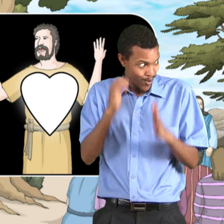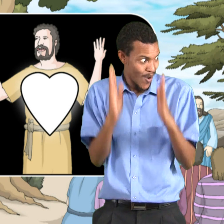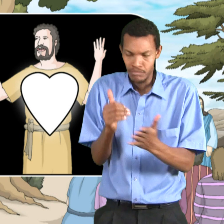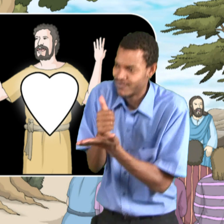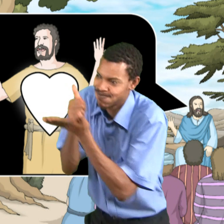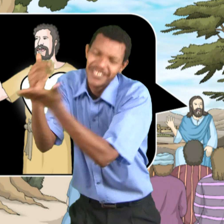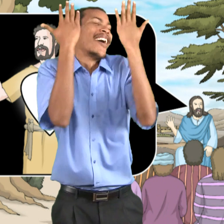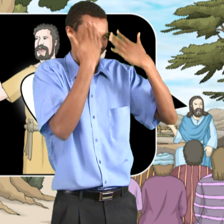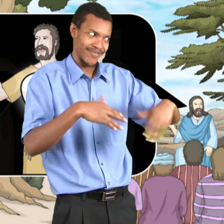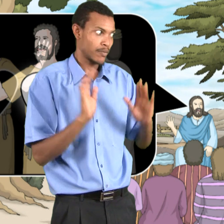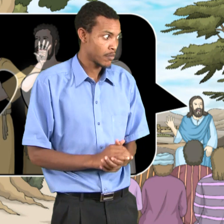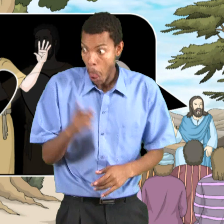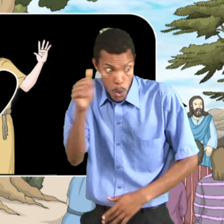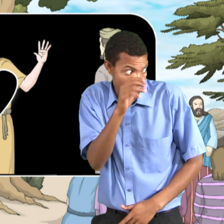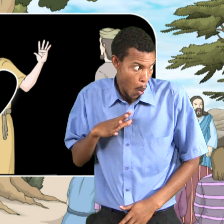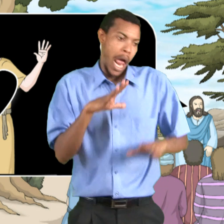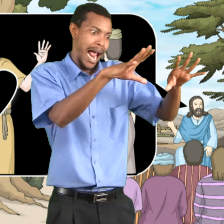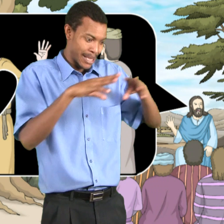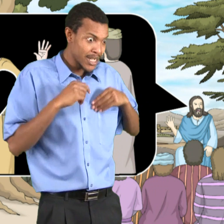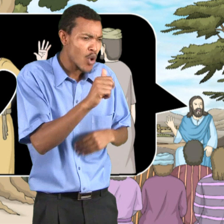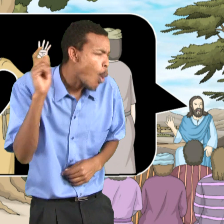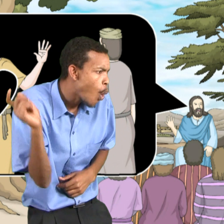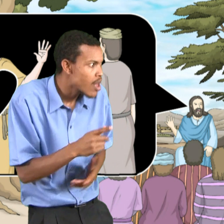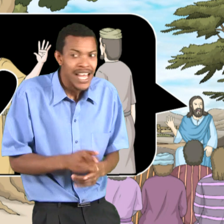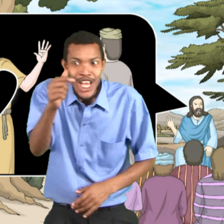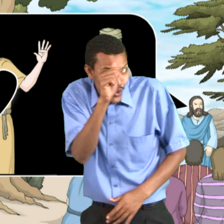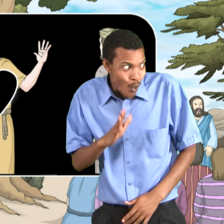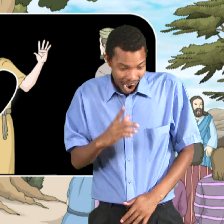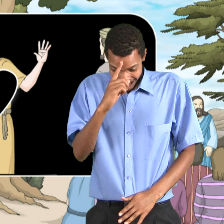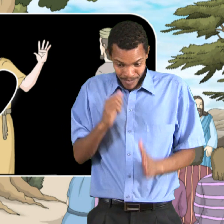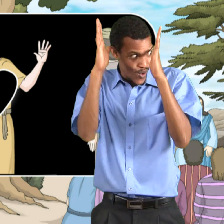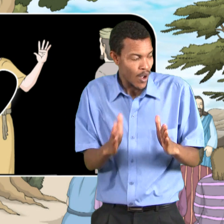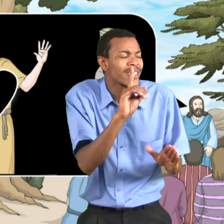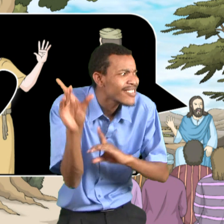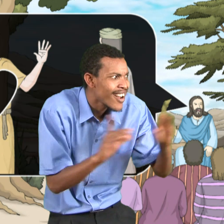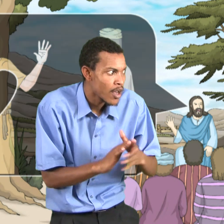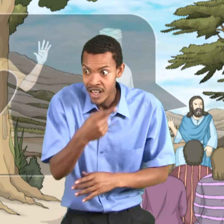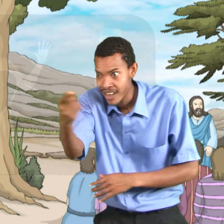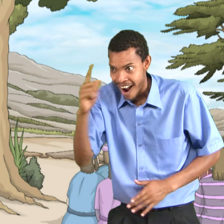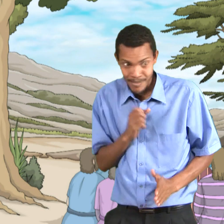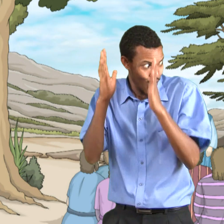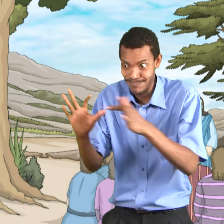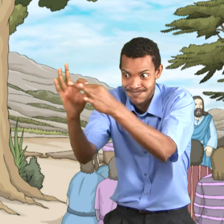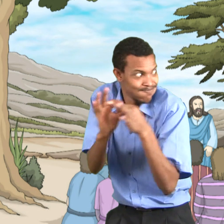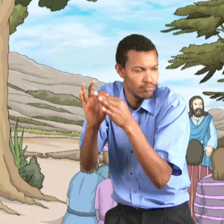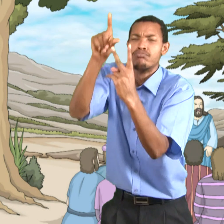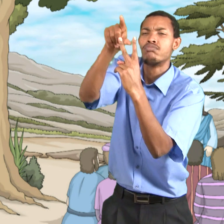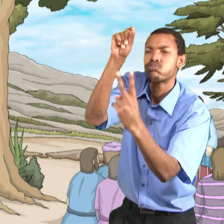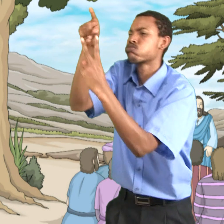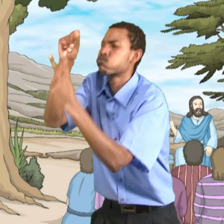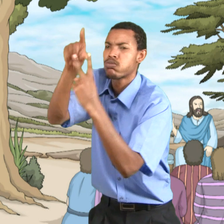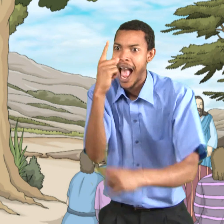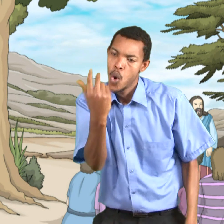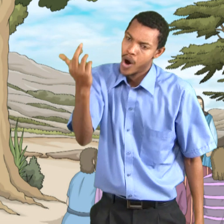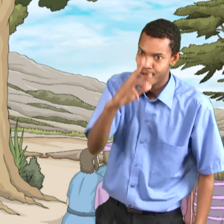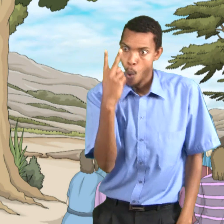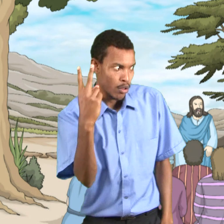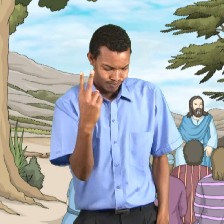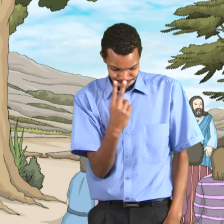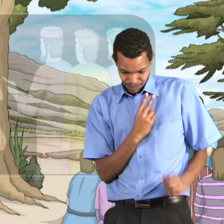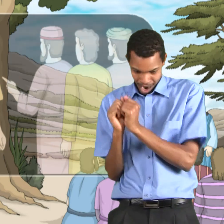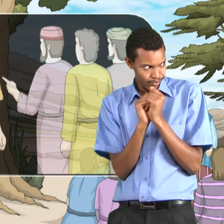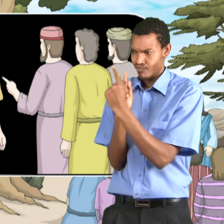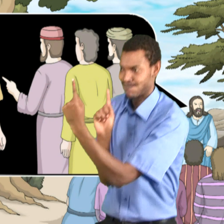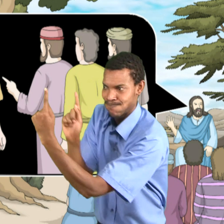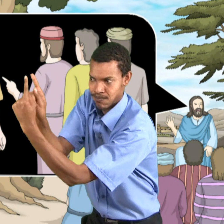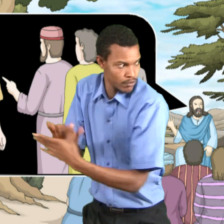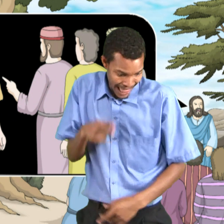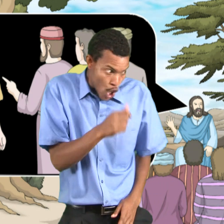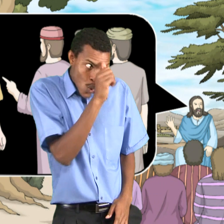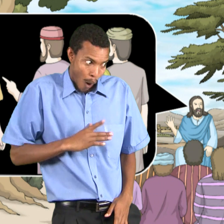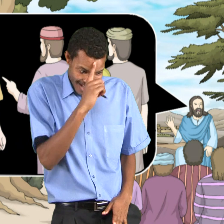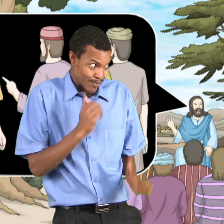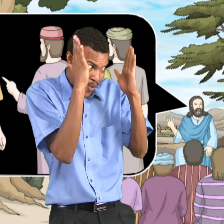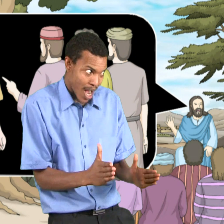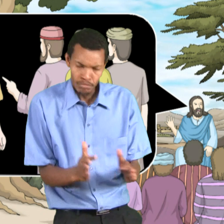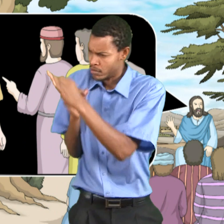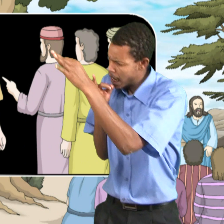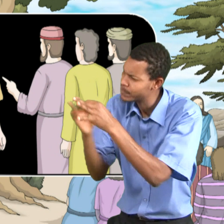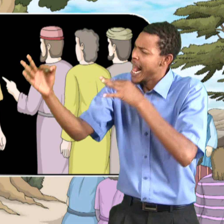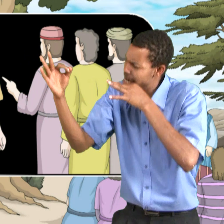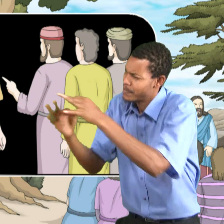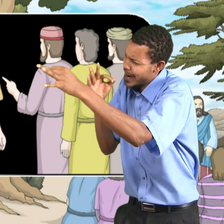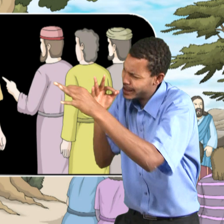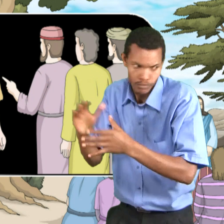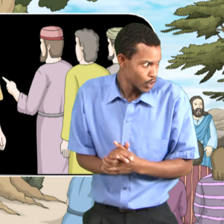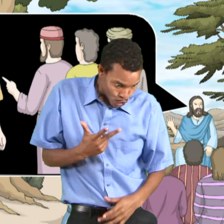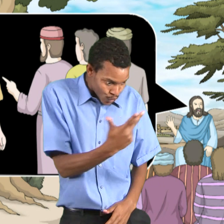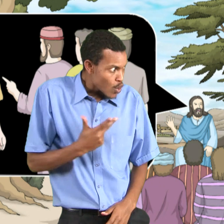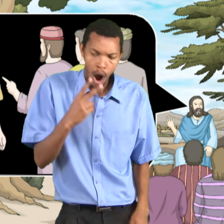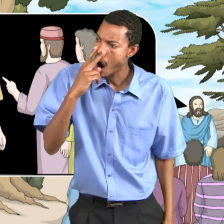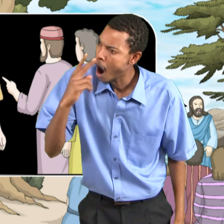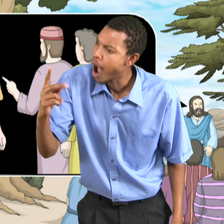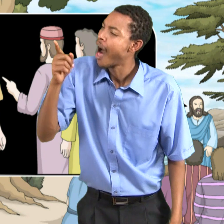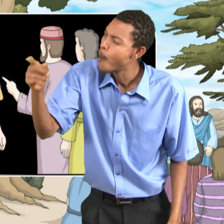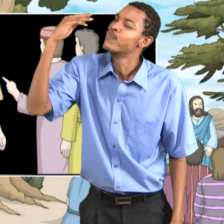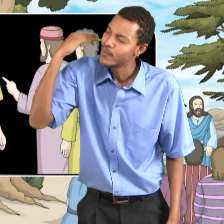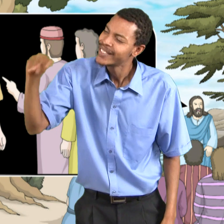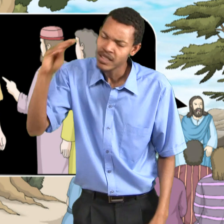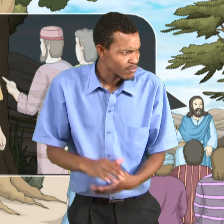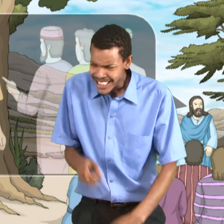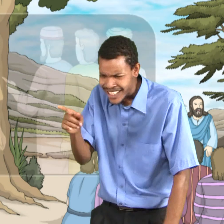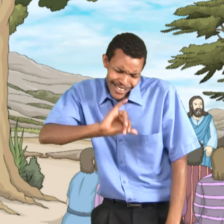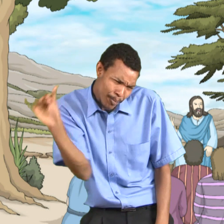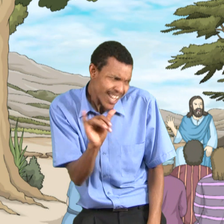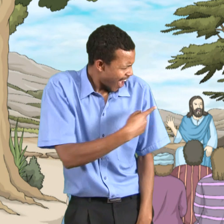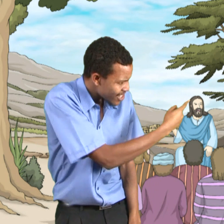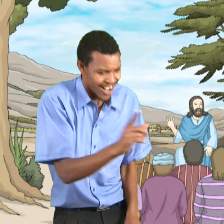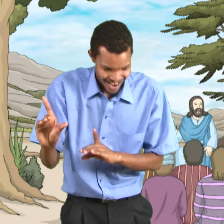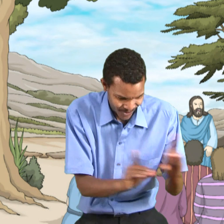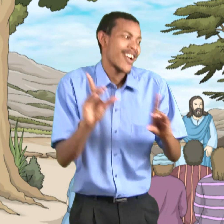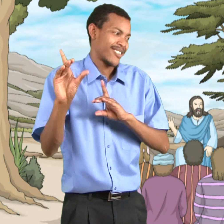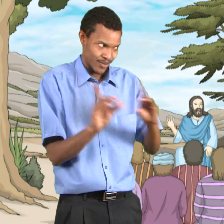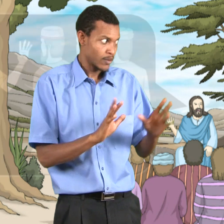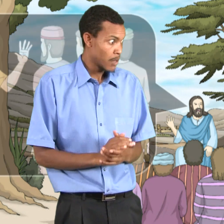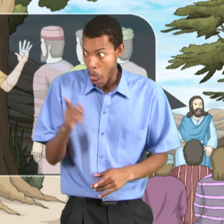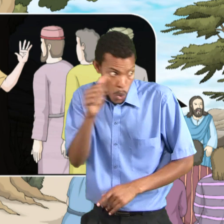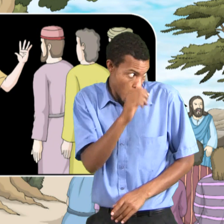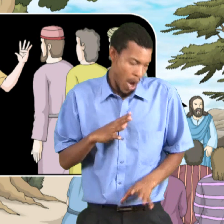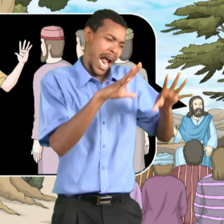But if he will not listen, take one or two others along, so that ‘every matter may be established by the testimony of two or three witnesses.’